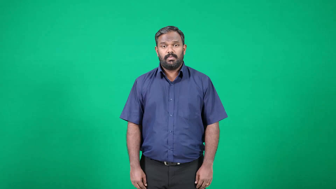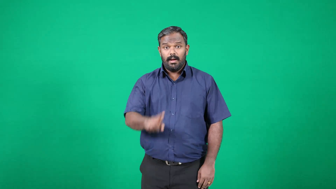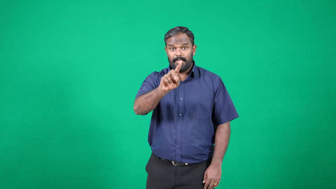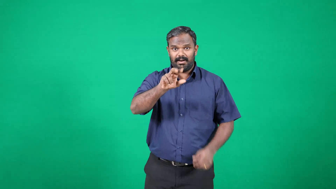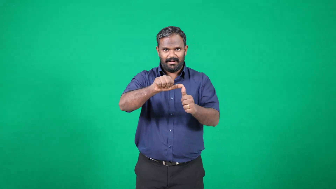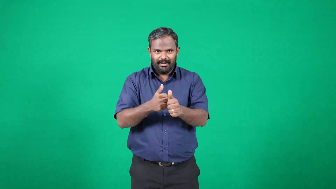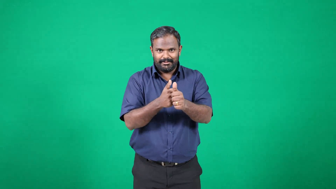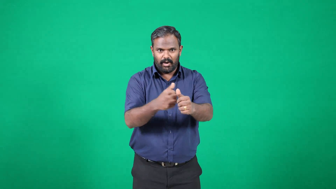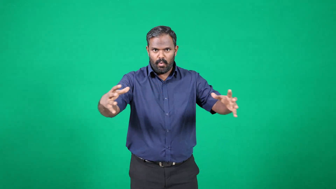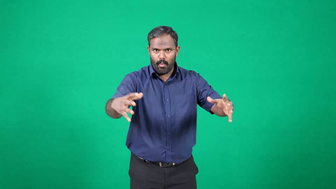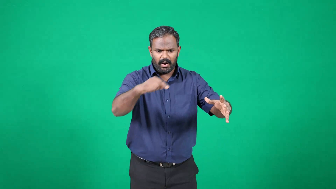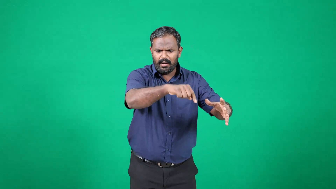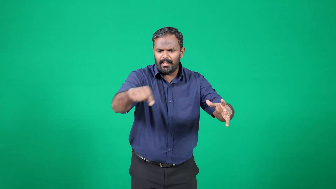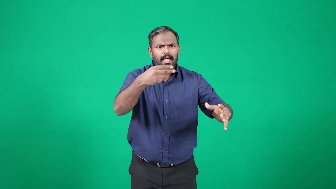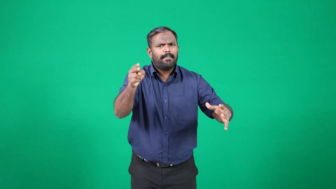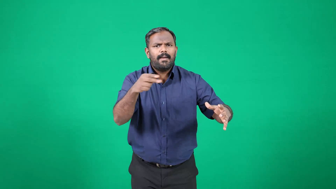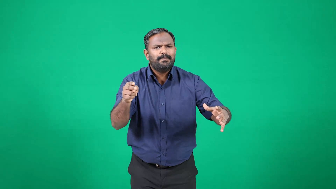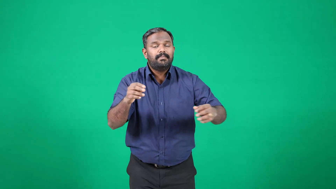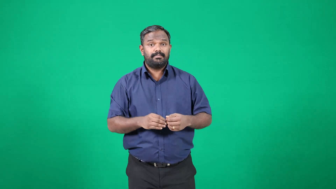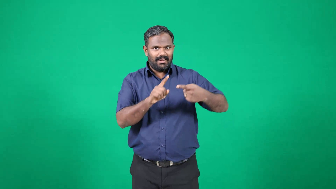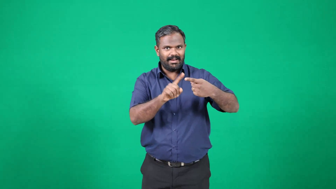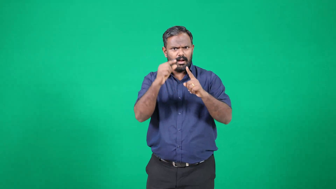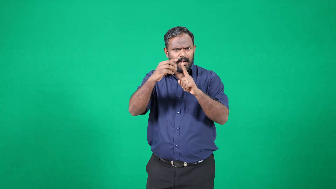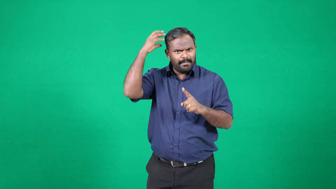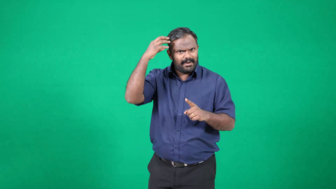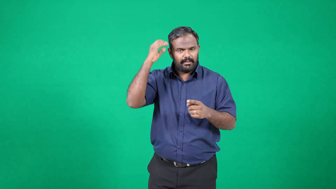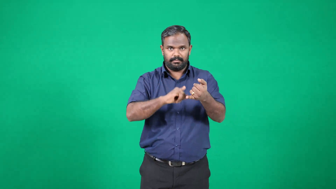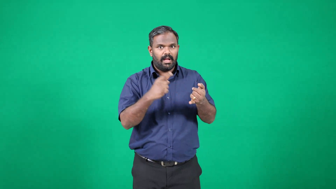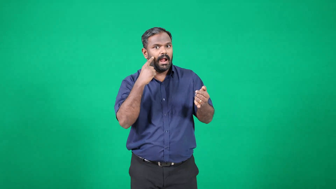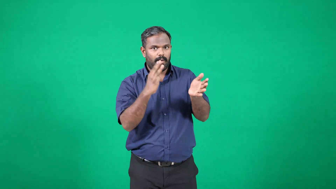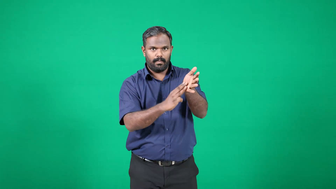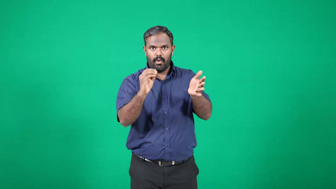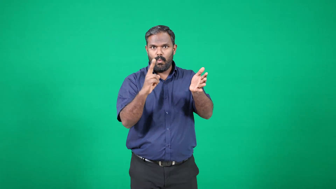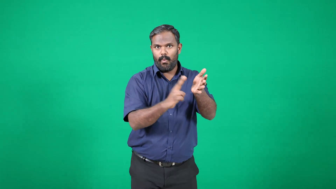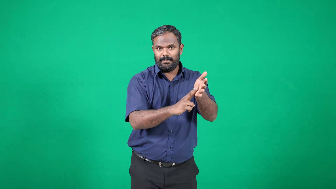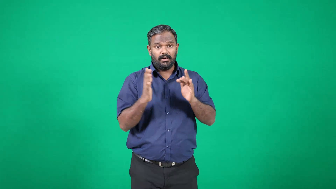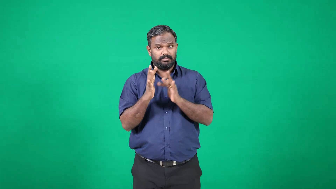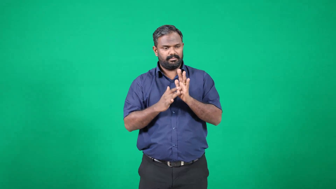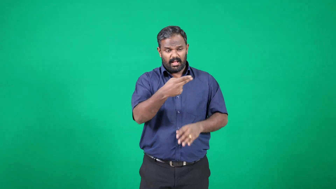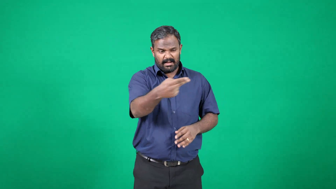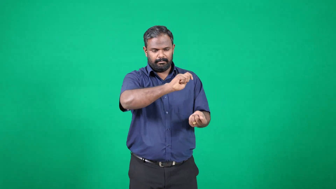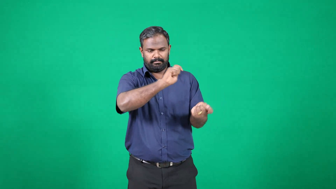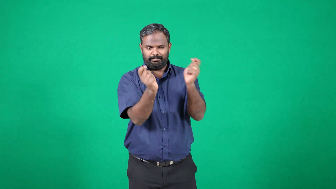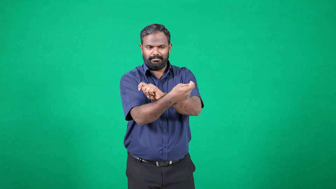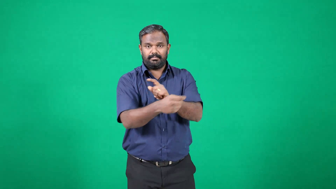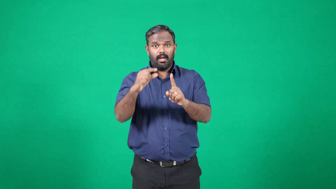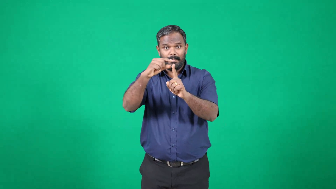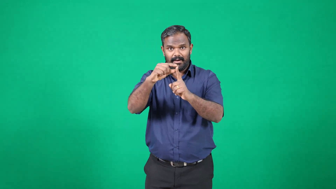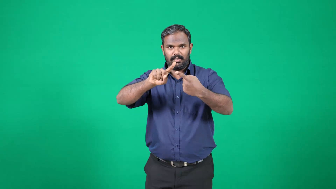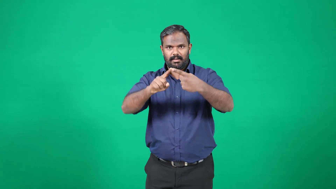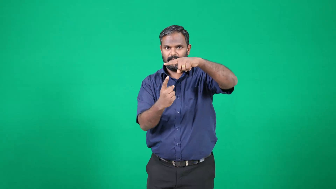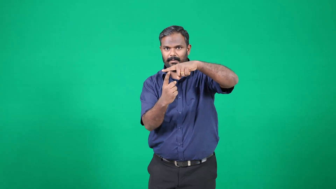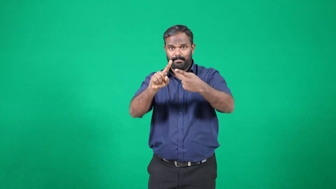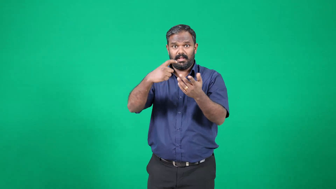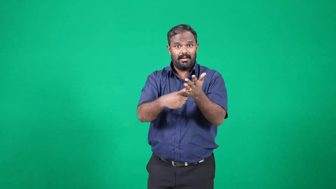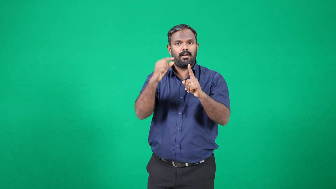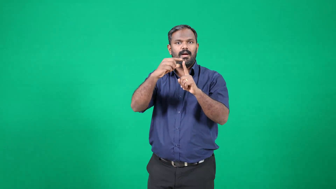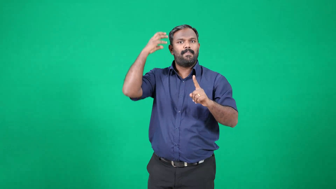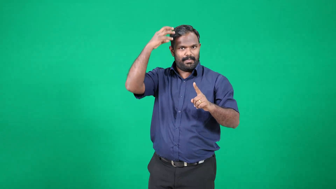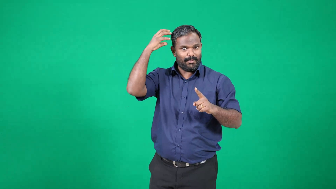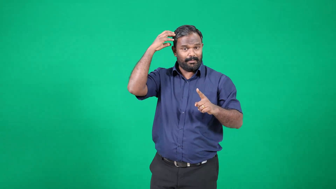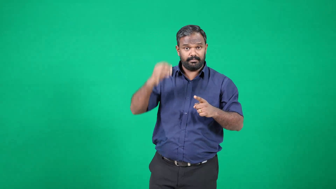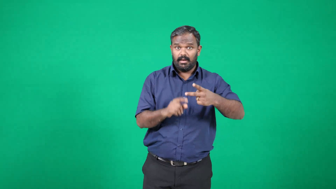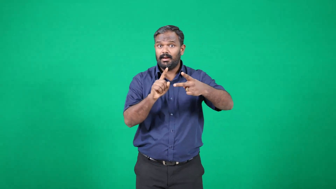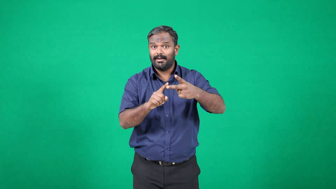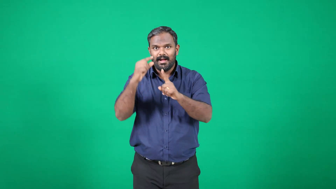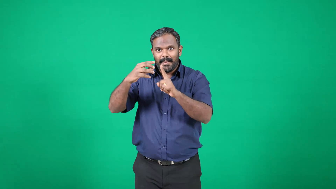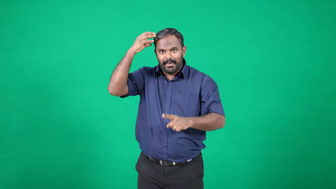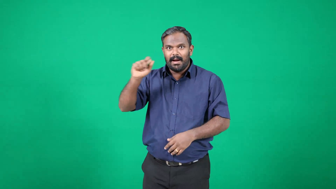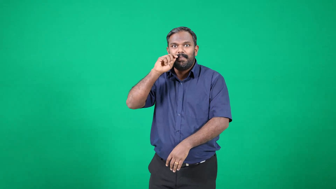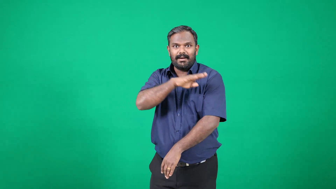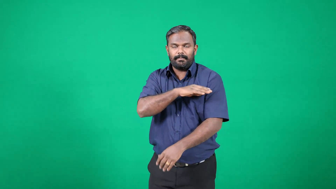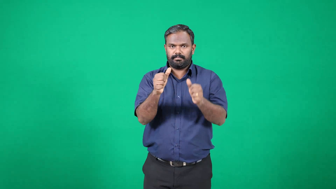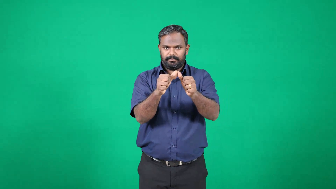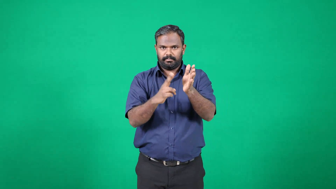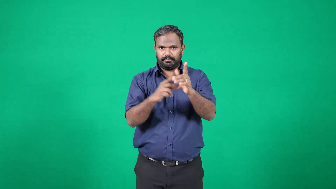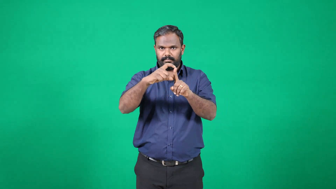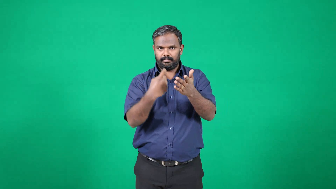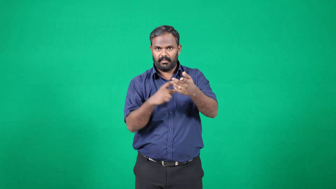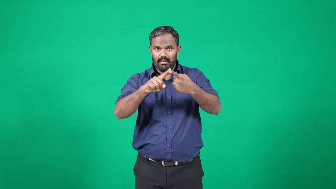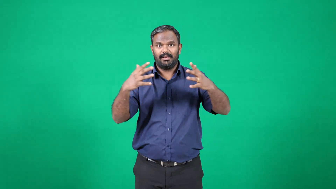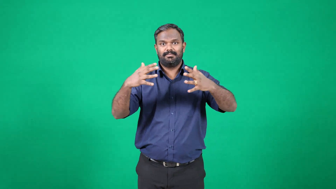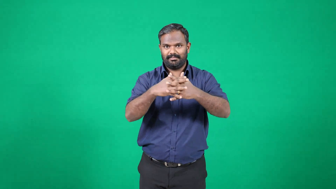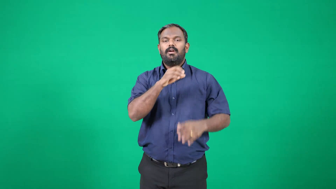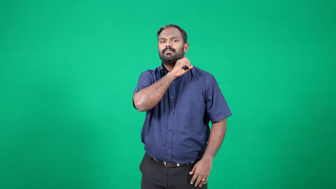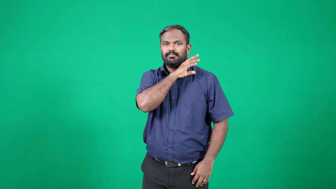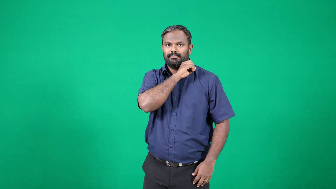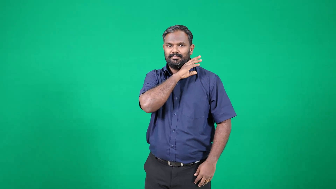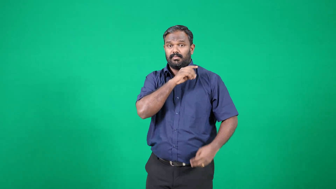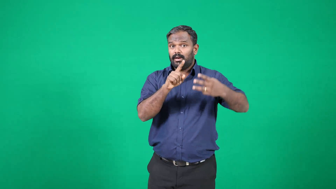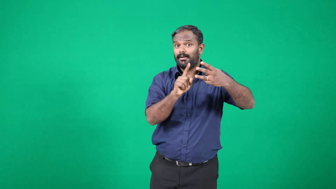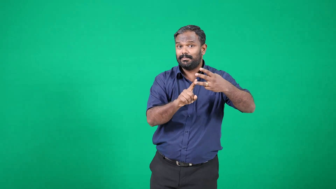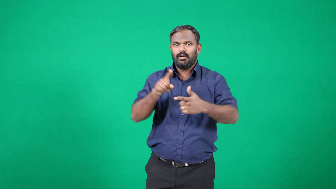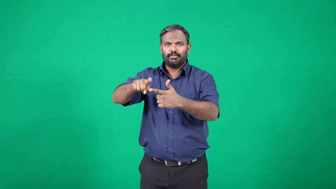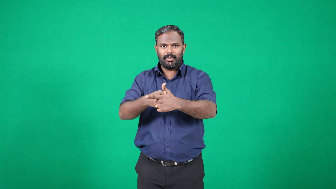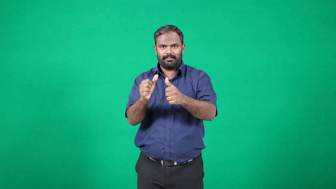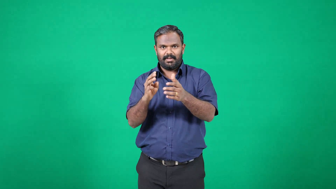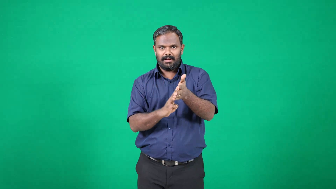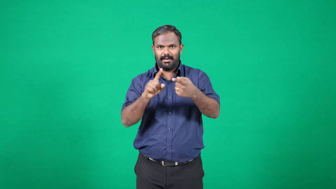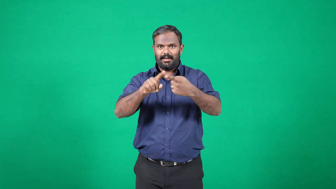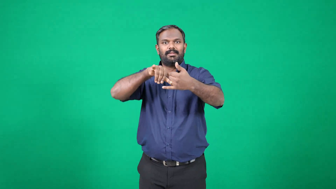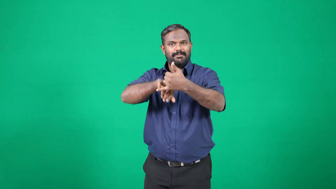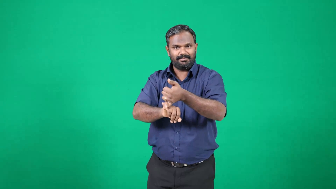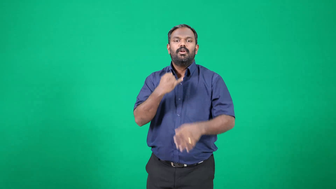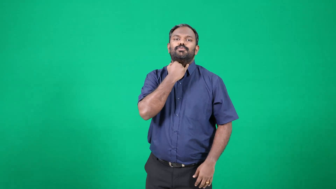Simon, whom He named Peter, and his brother Andrew;